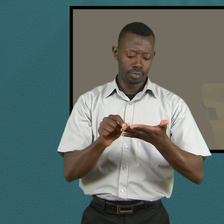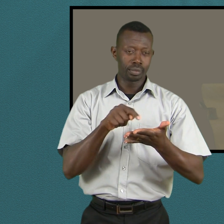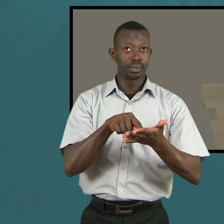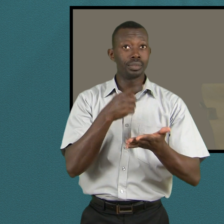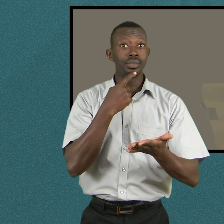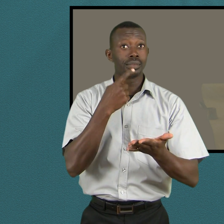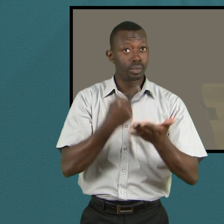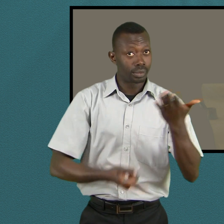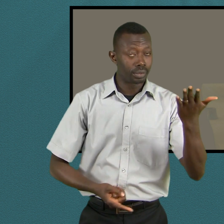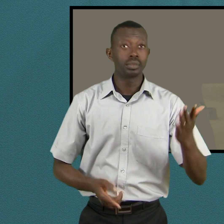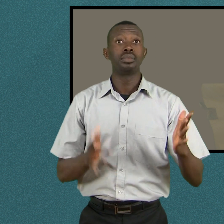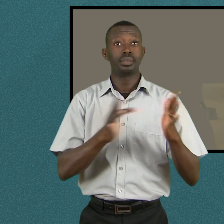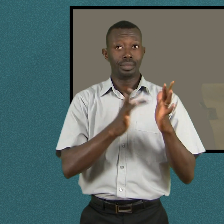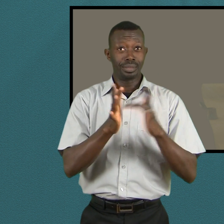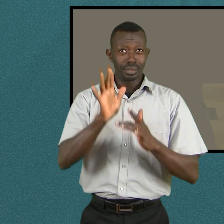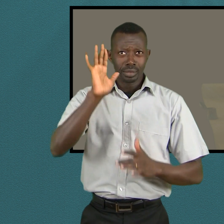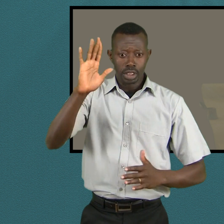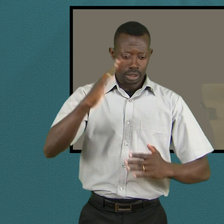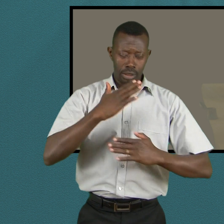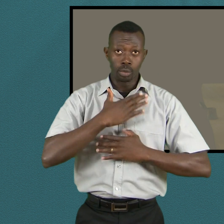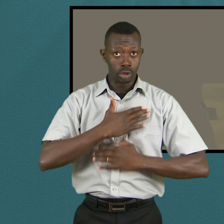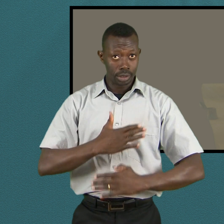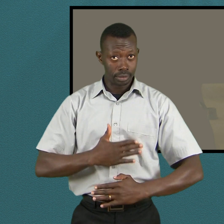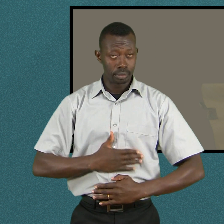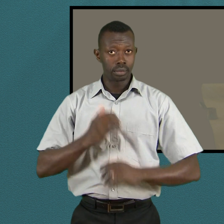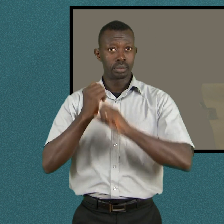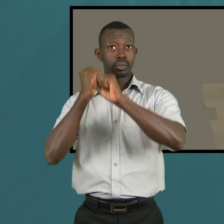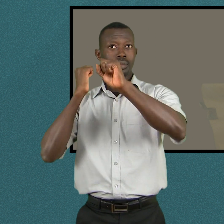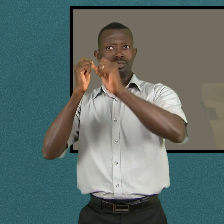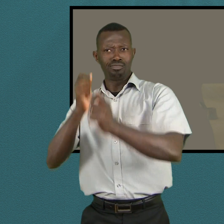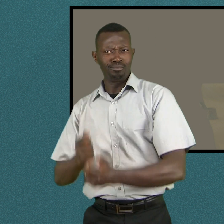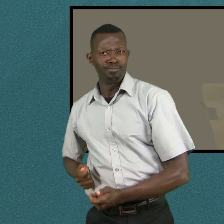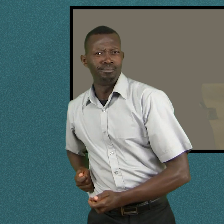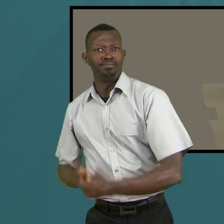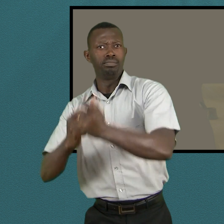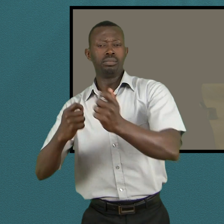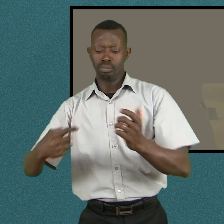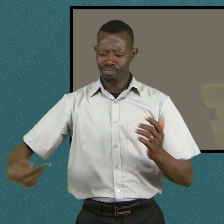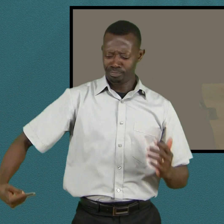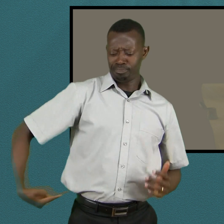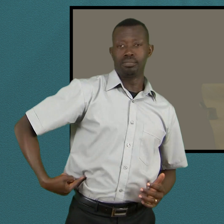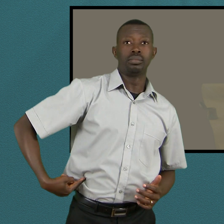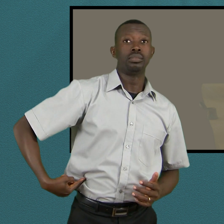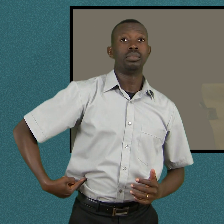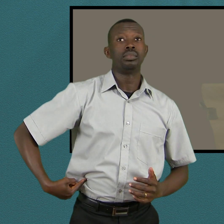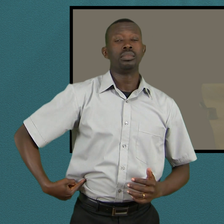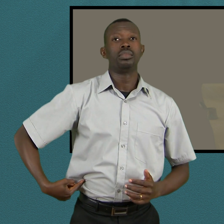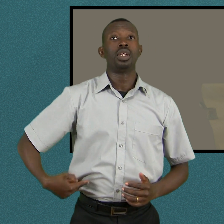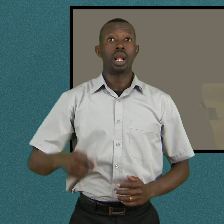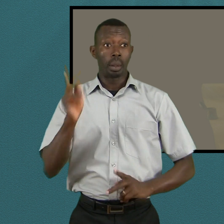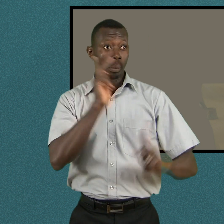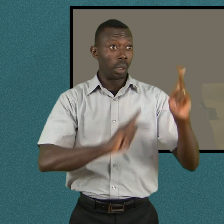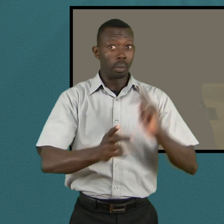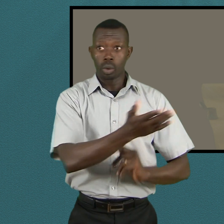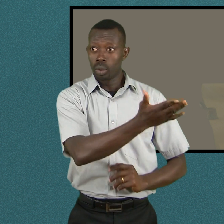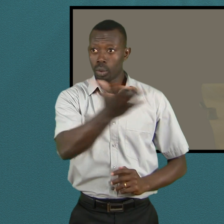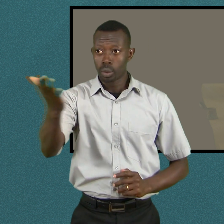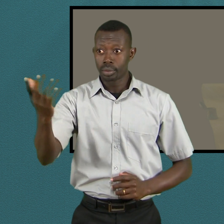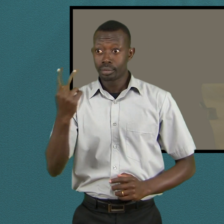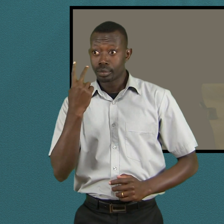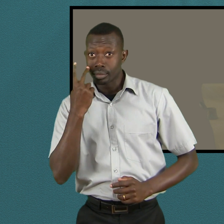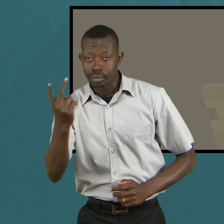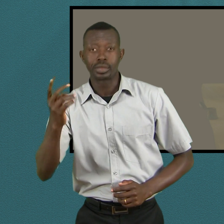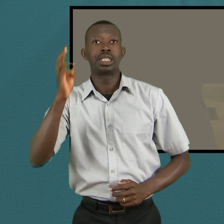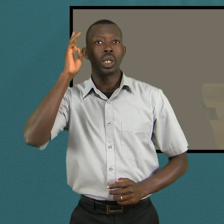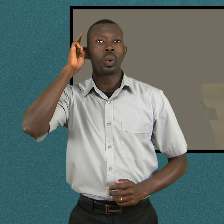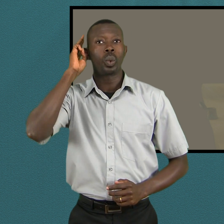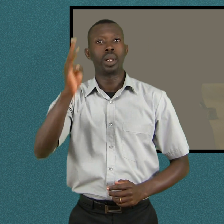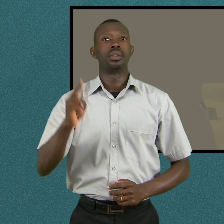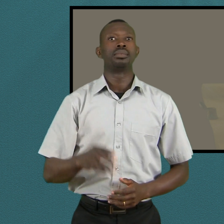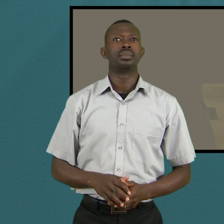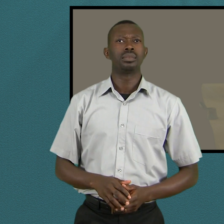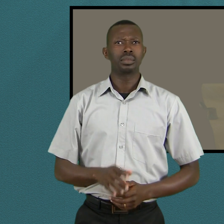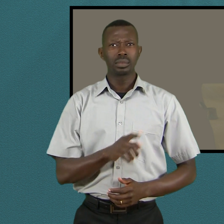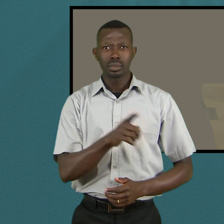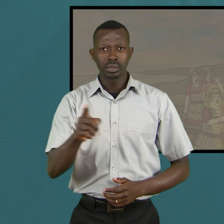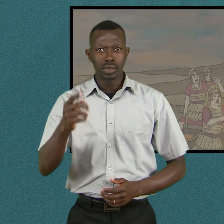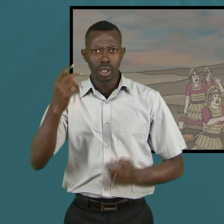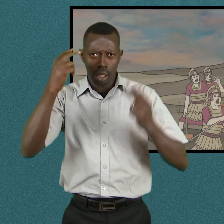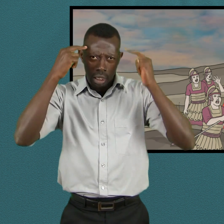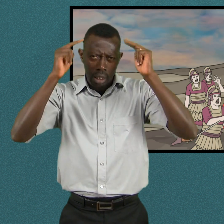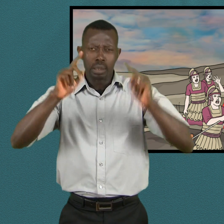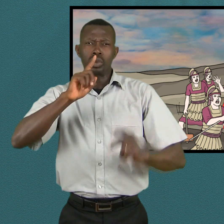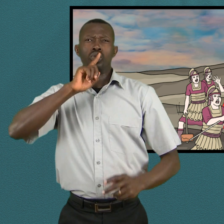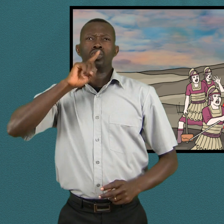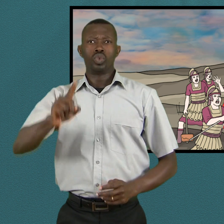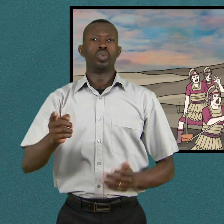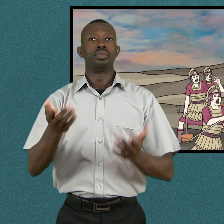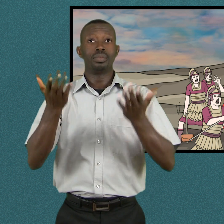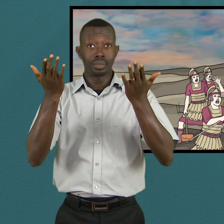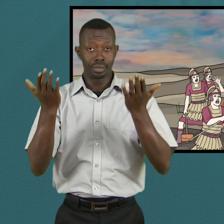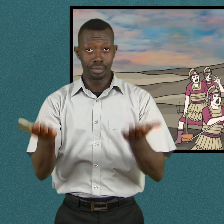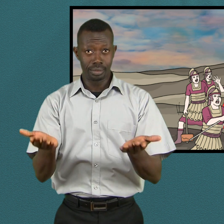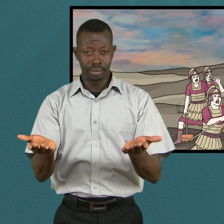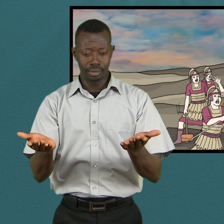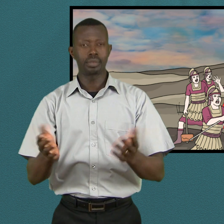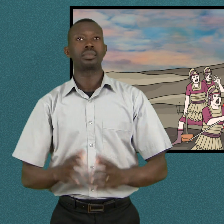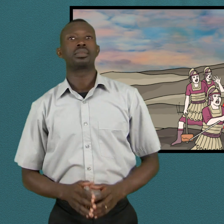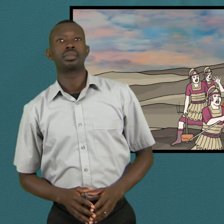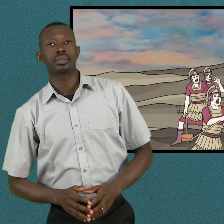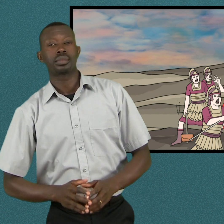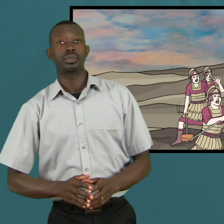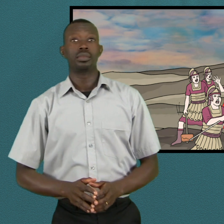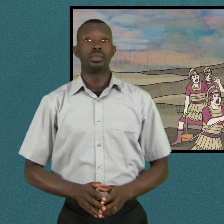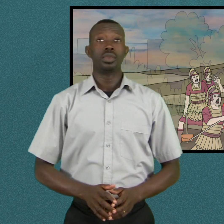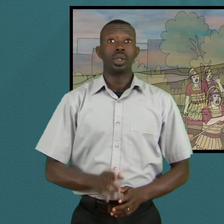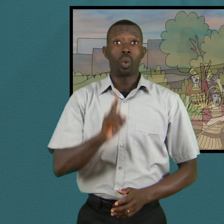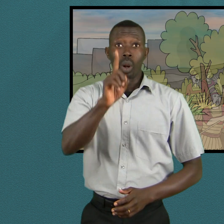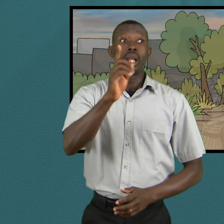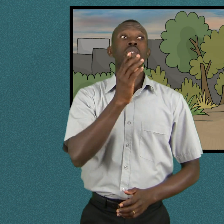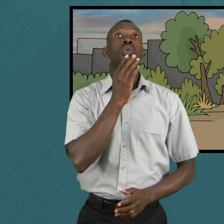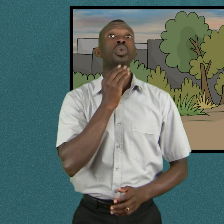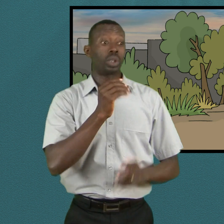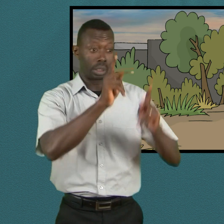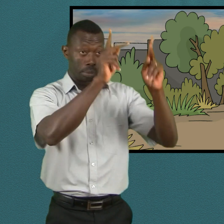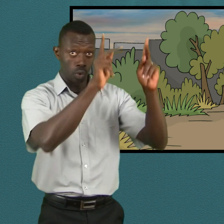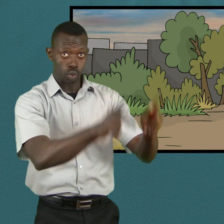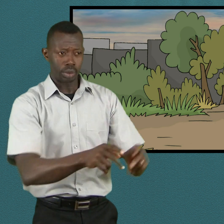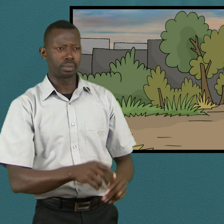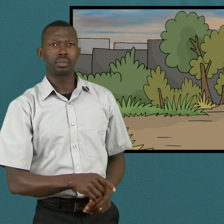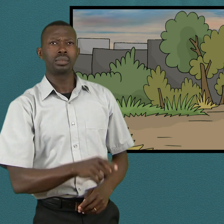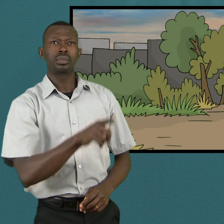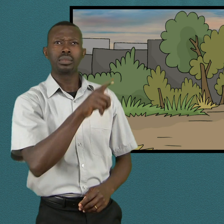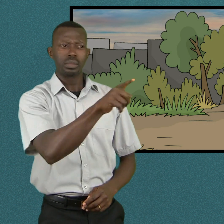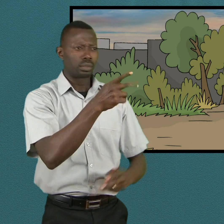And, as another Scripture says: “They will look on the One they have pierced.”